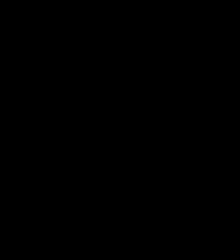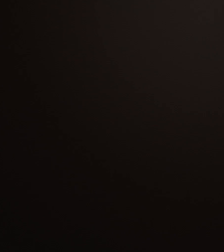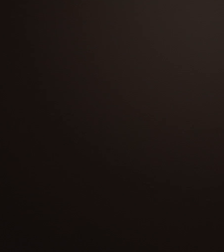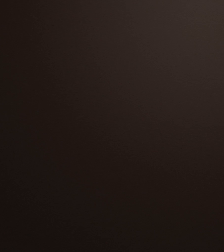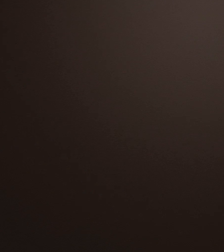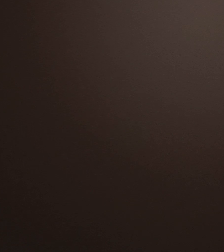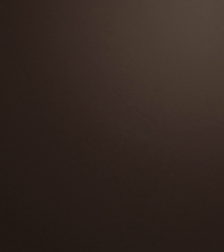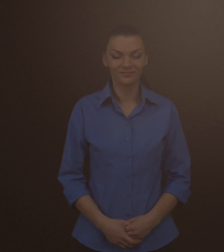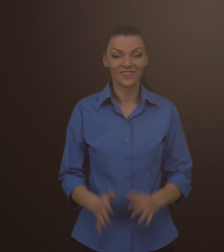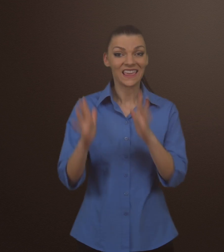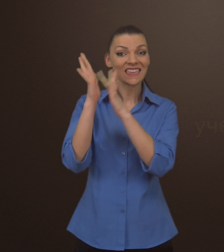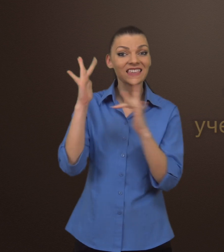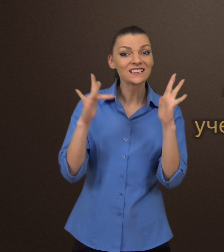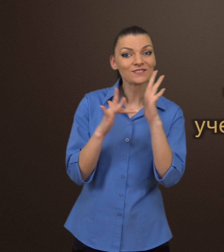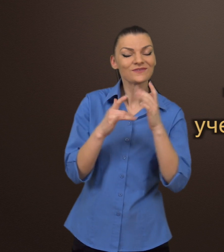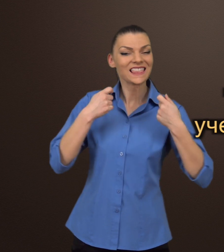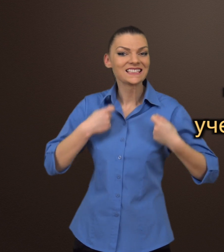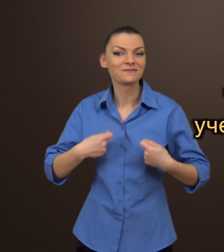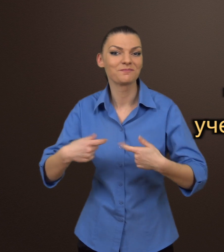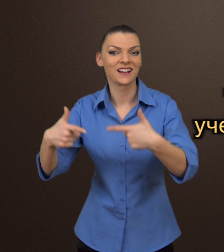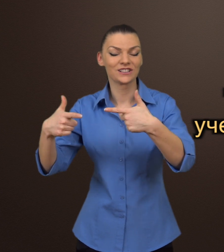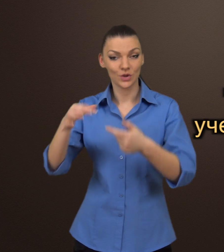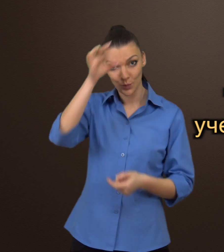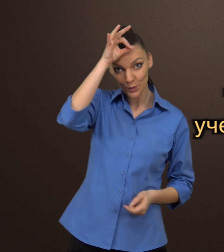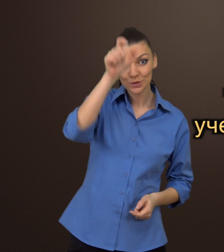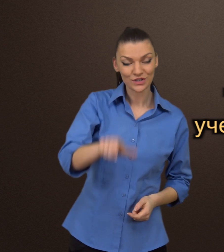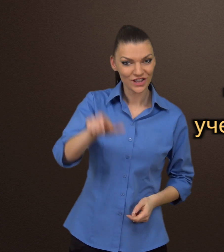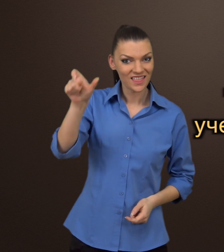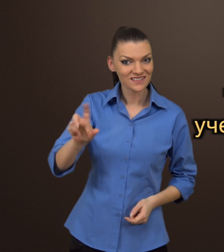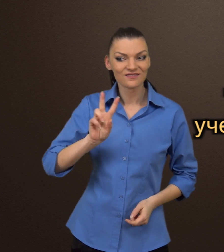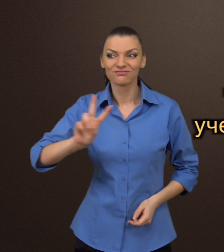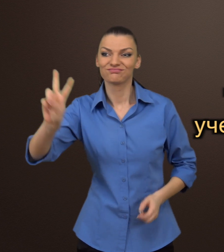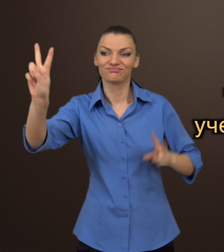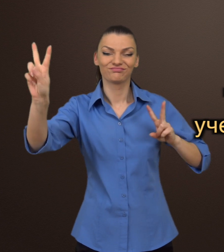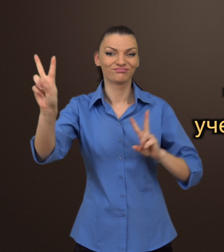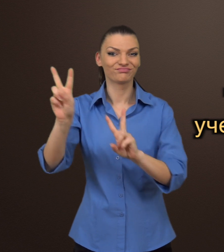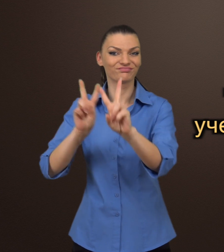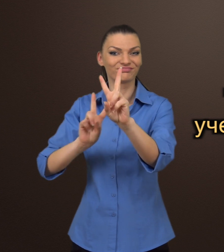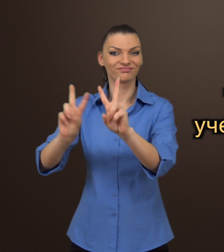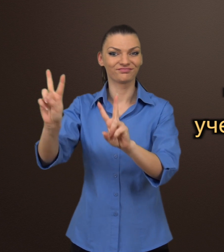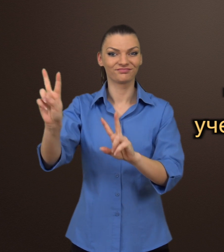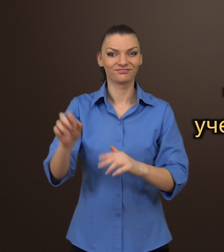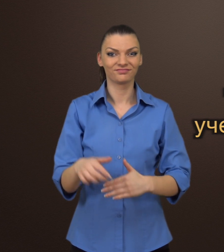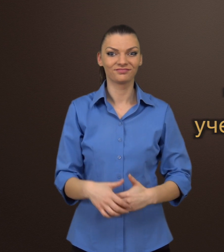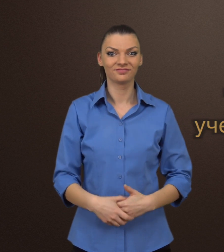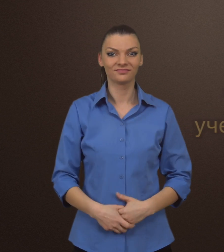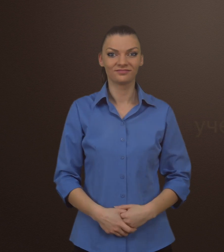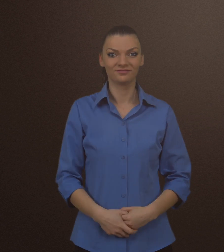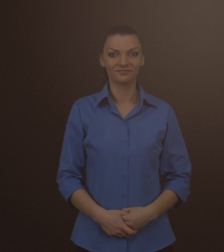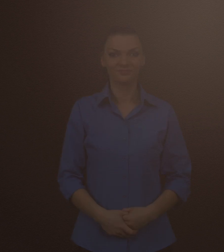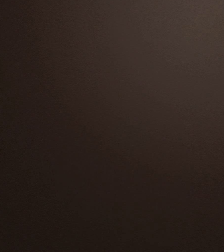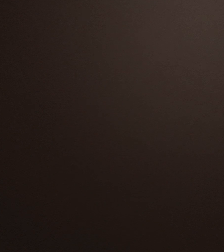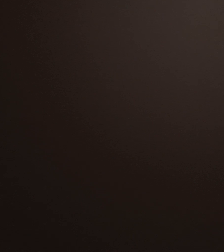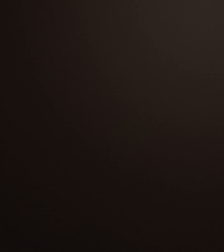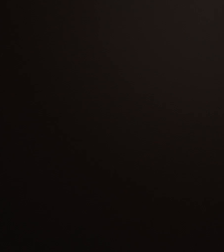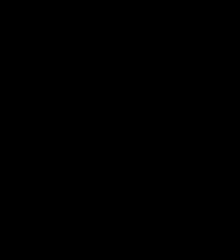Jesus sends the 72 followers in groups of two